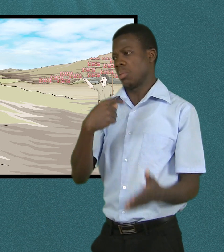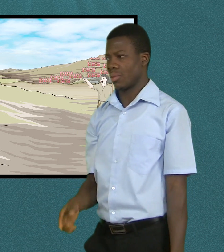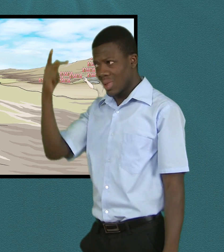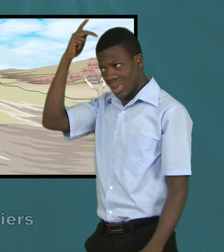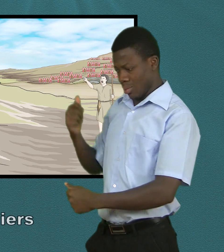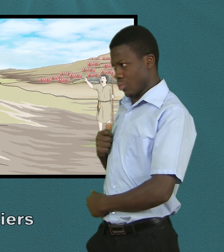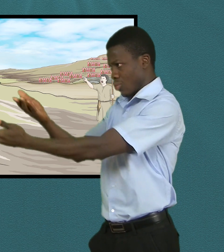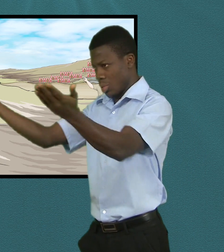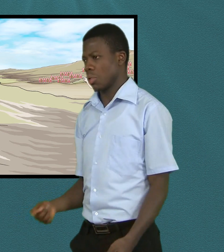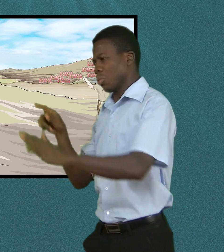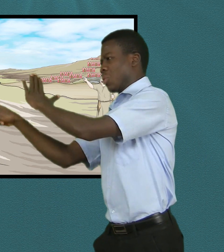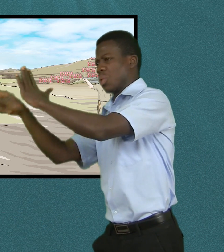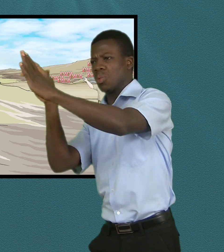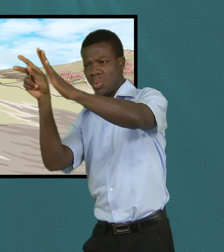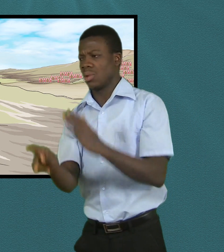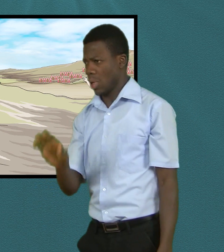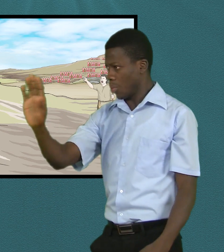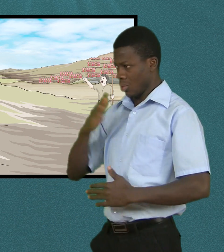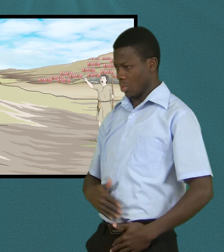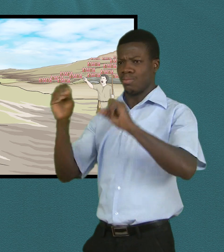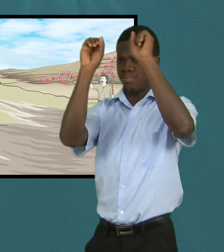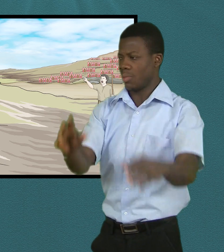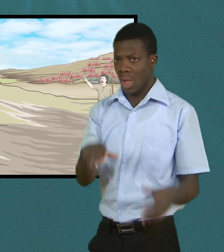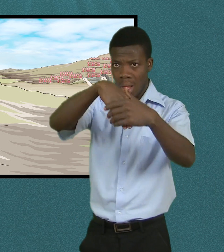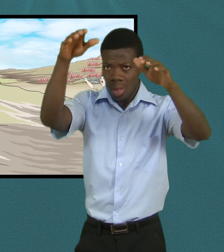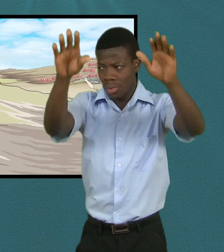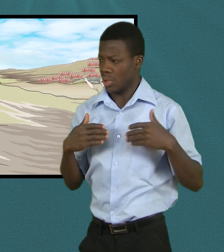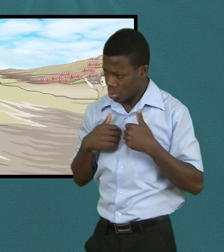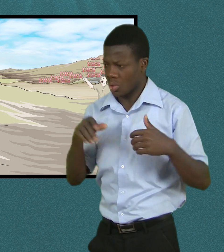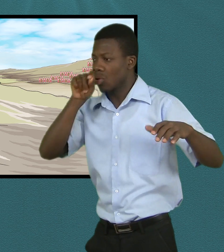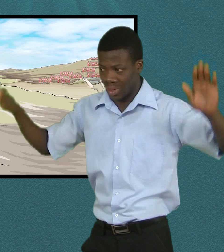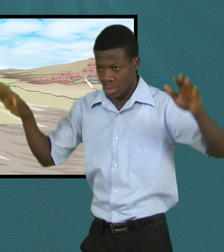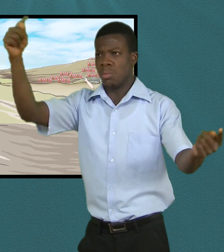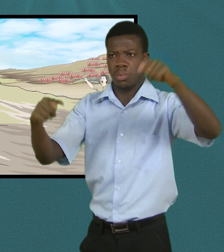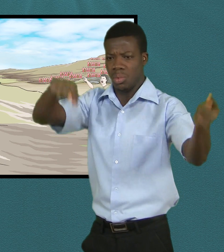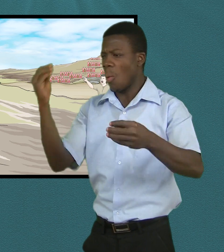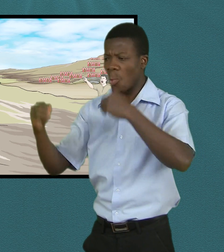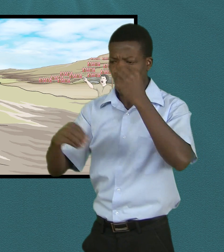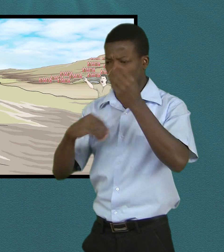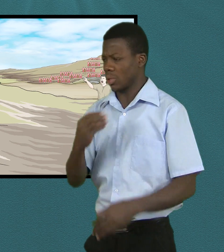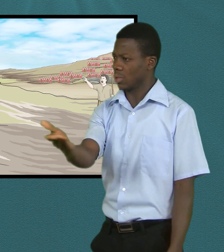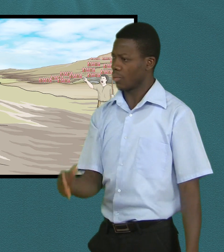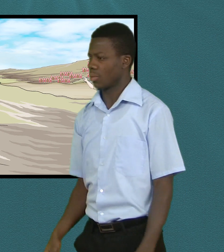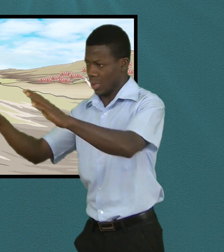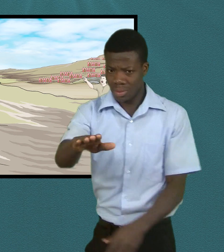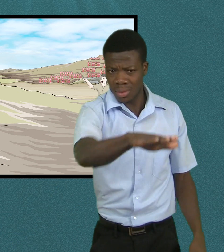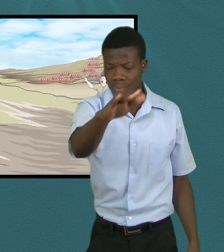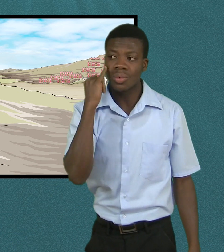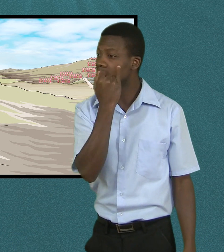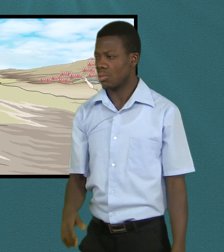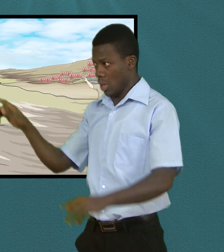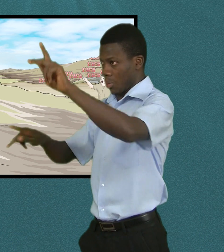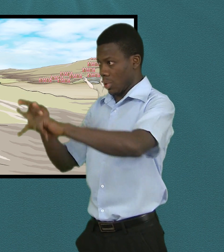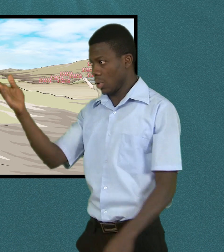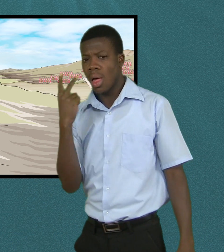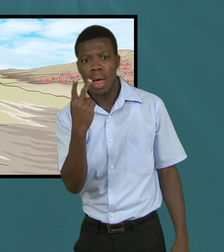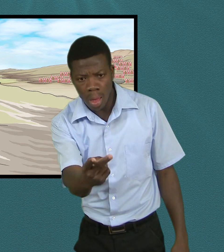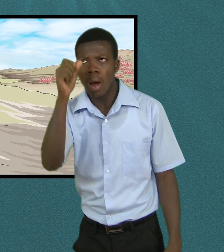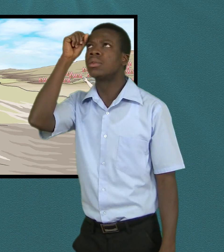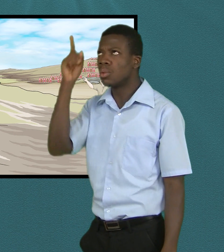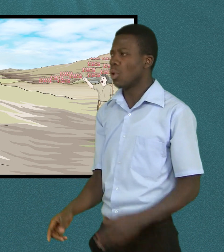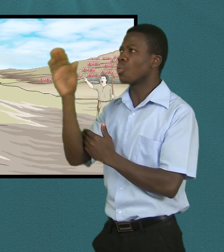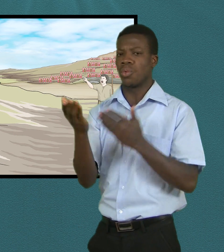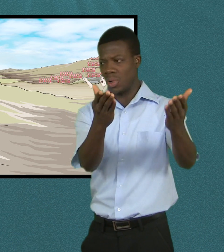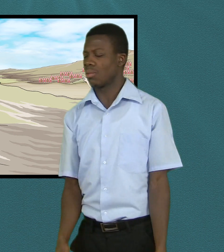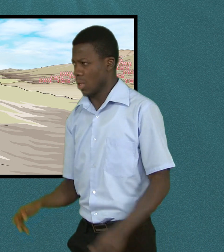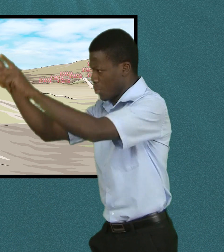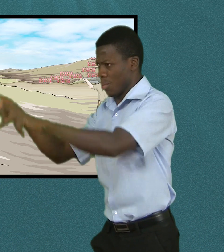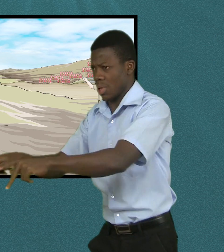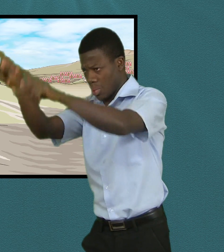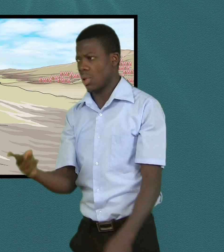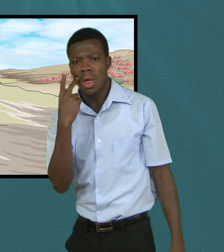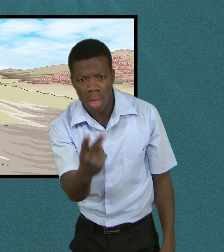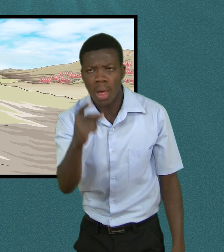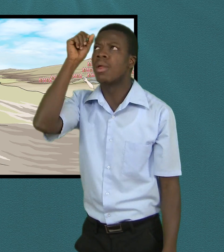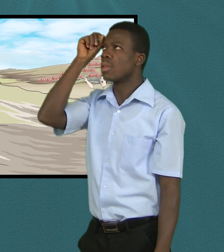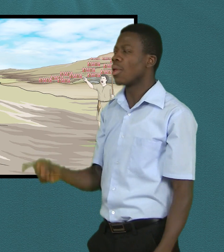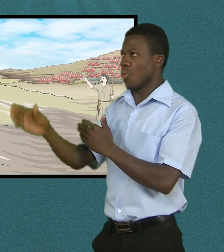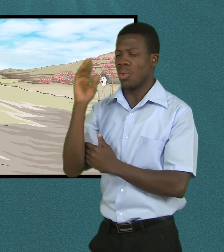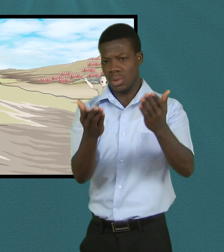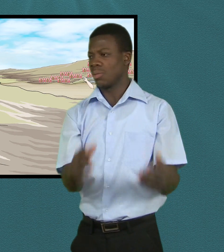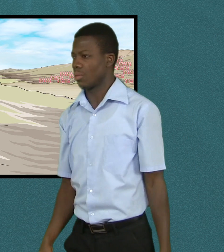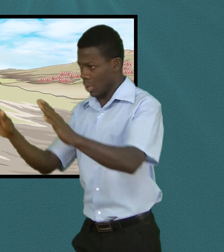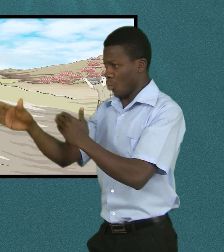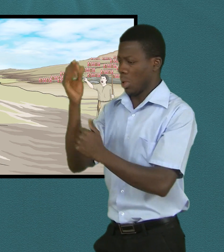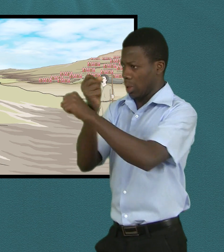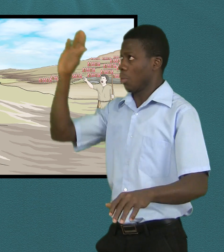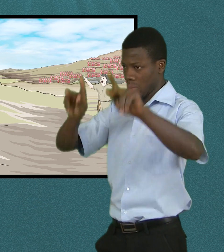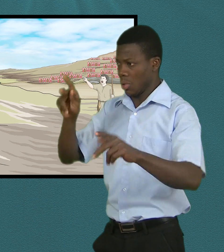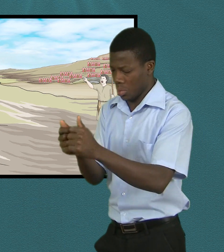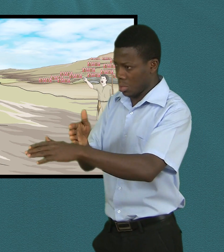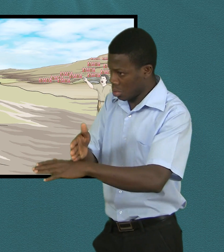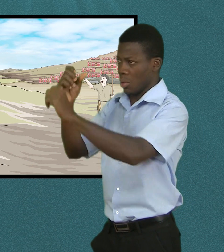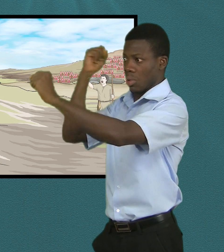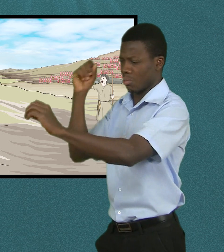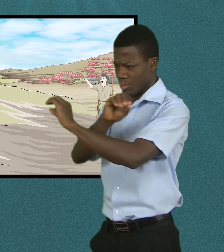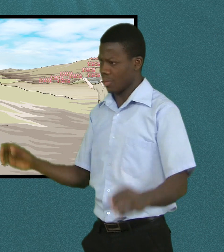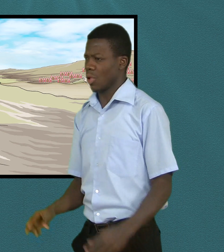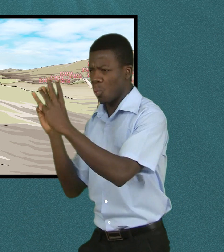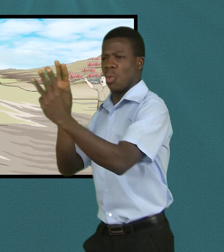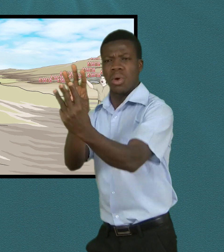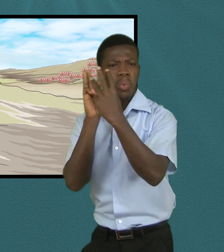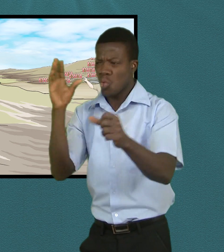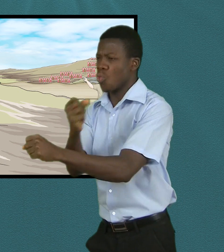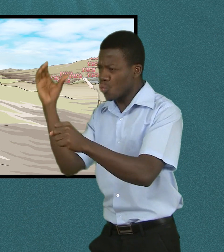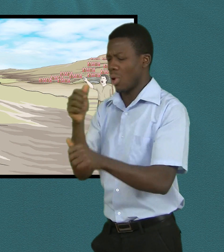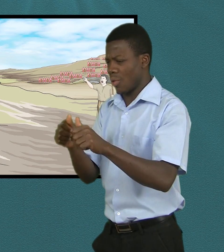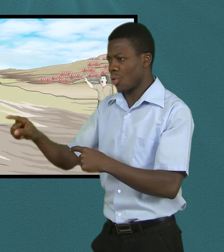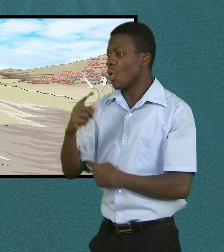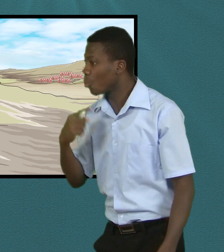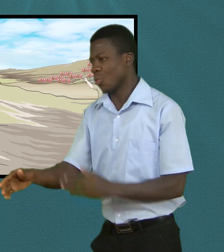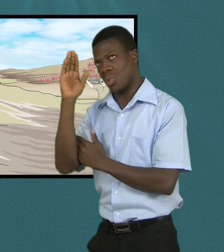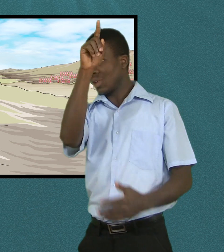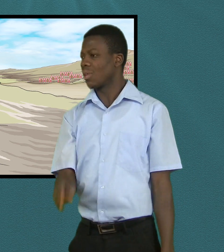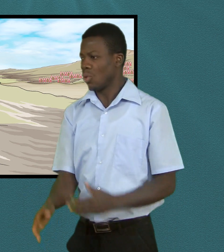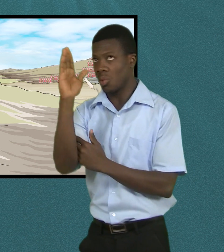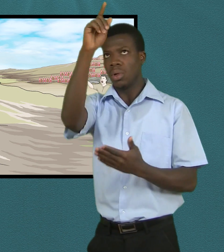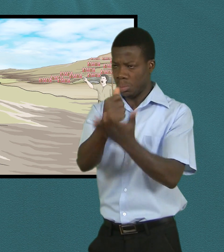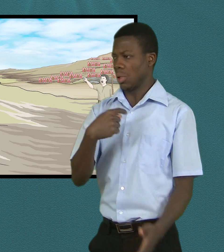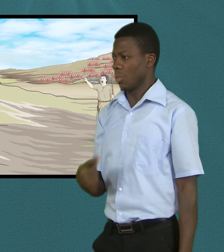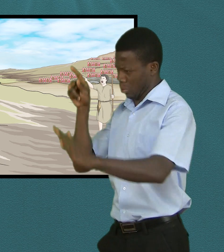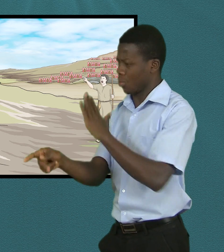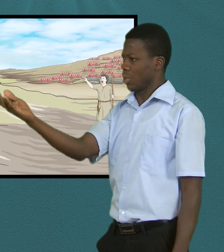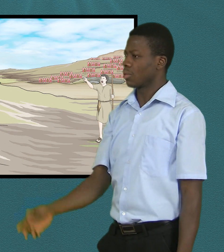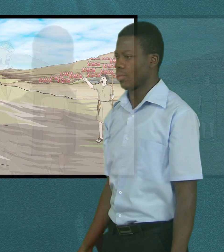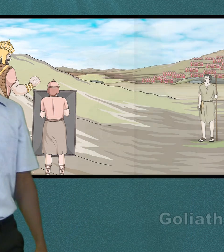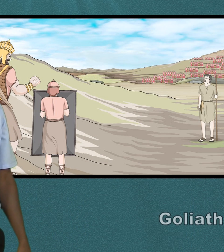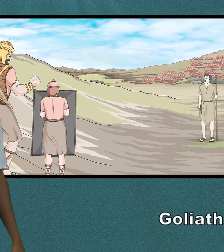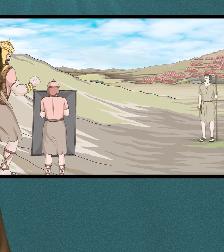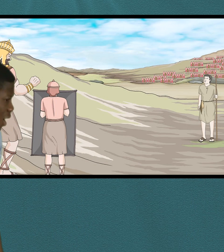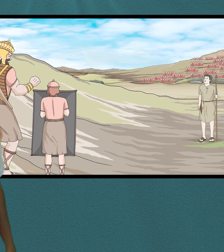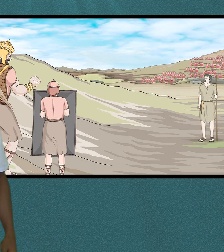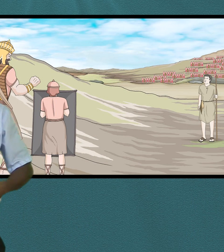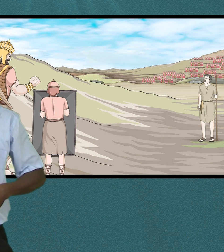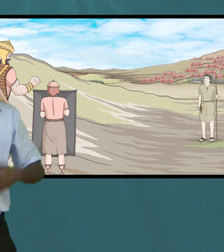This day I will strike you down, cut off your head, and give the carcasses of the Philistines to the birds of the air and the creatures of the earth. Then the whole world will know that there is a God in Israel. And all those assembled here will know that it is not by sword or spear that the LORD saves;